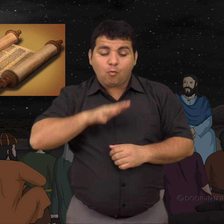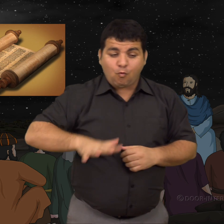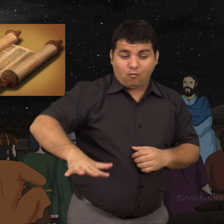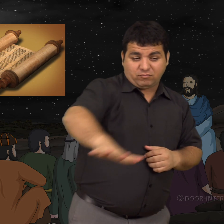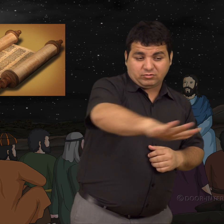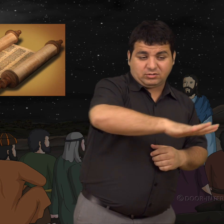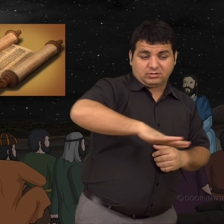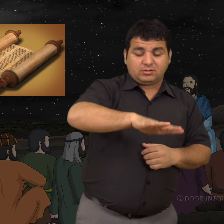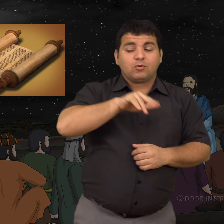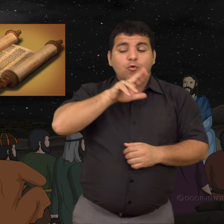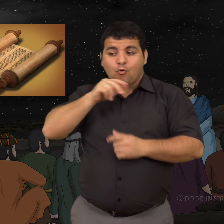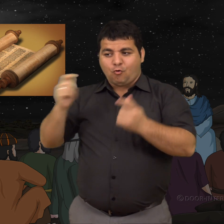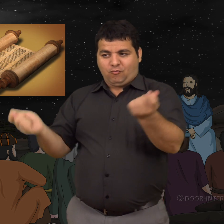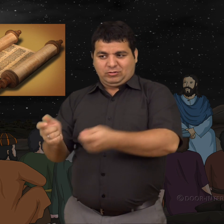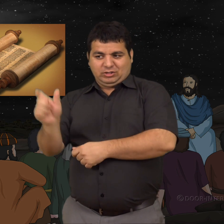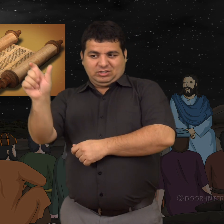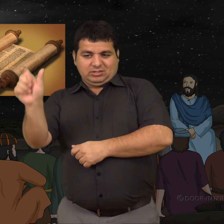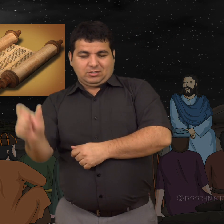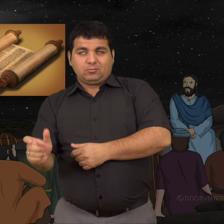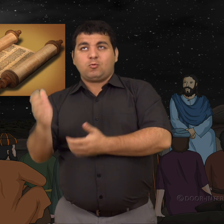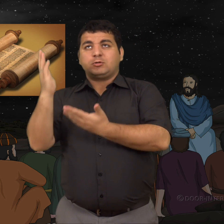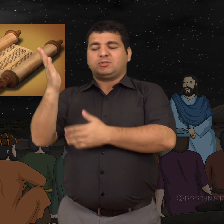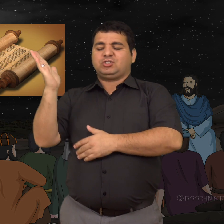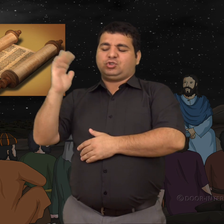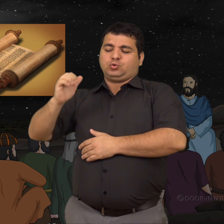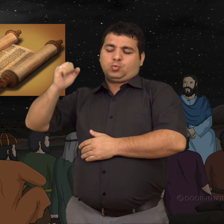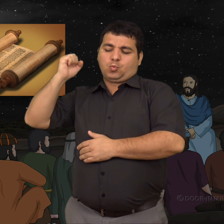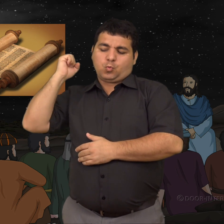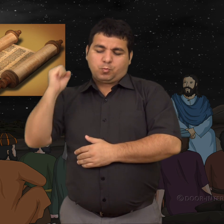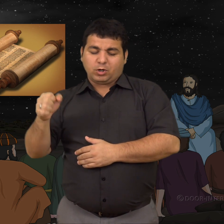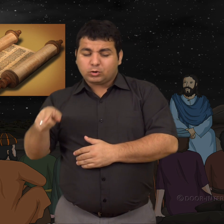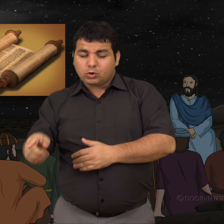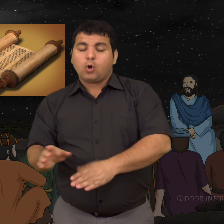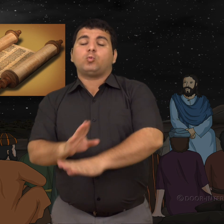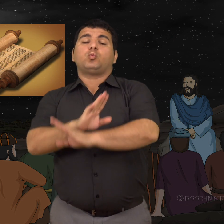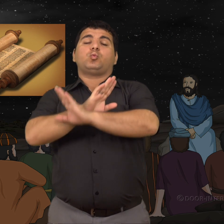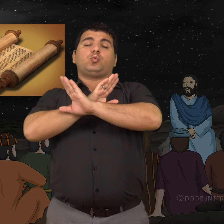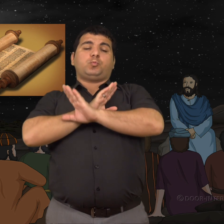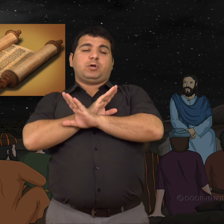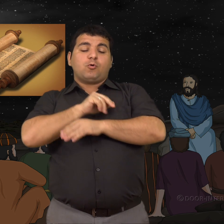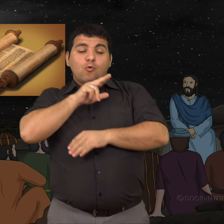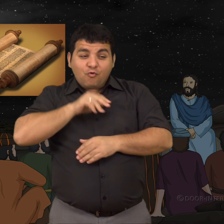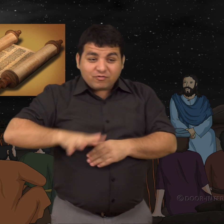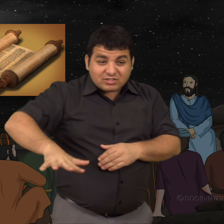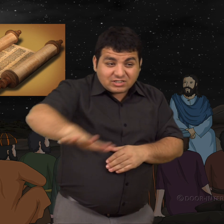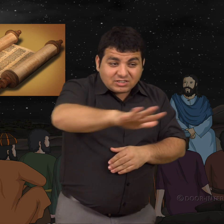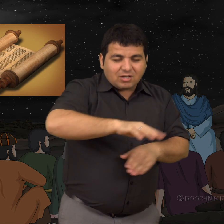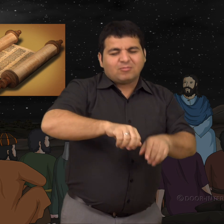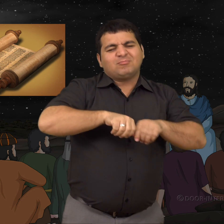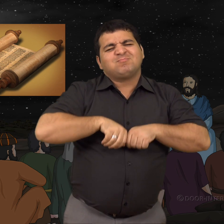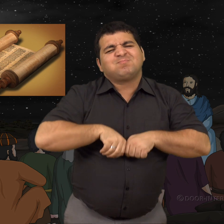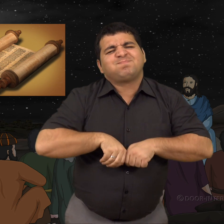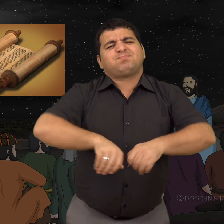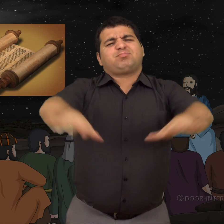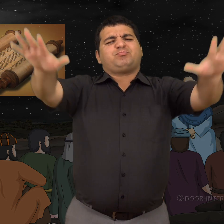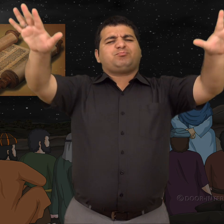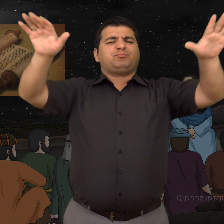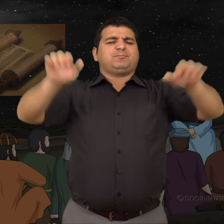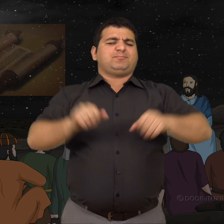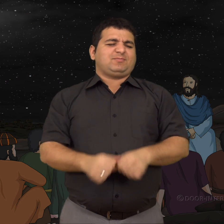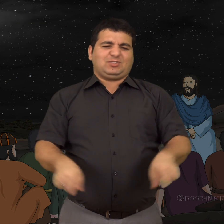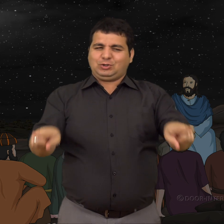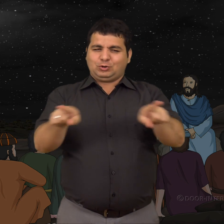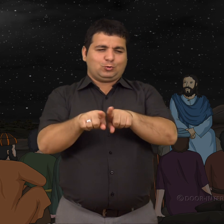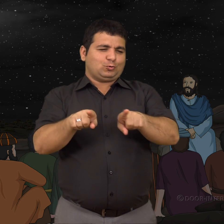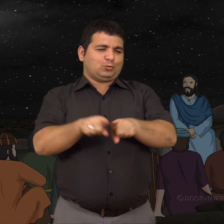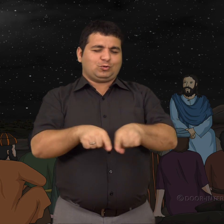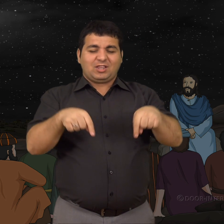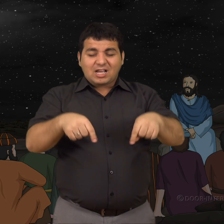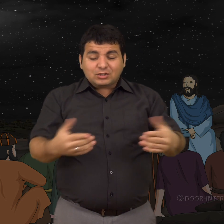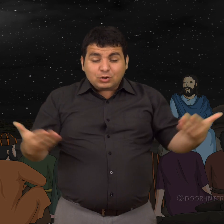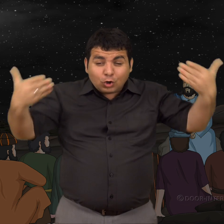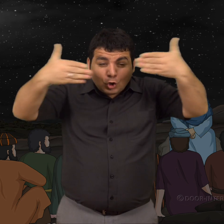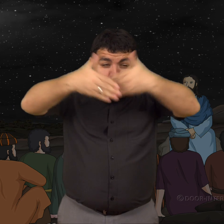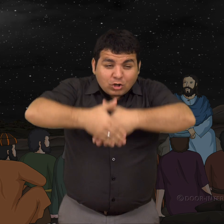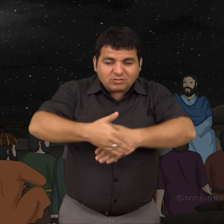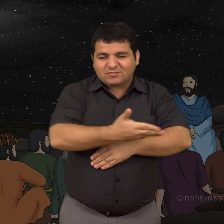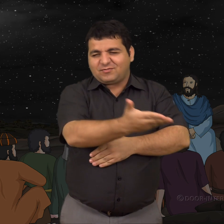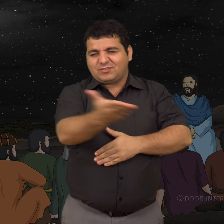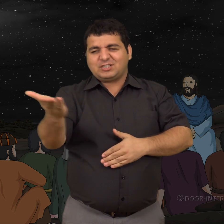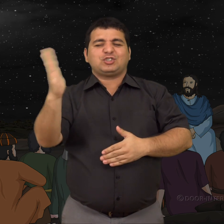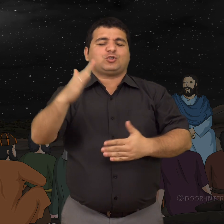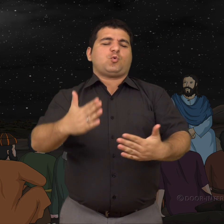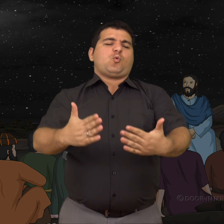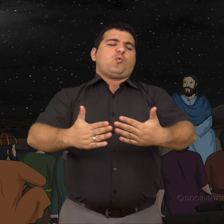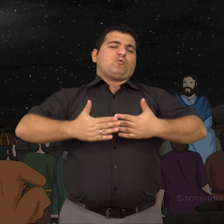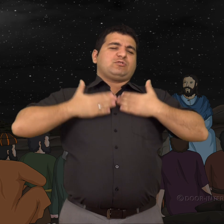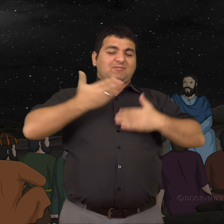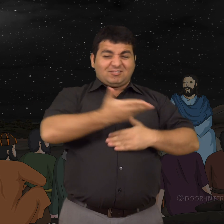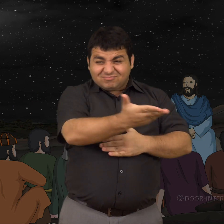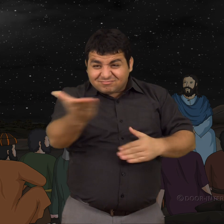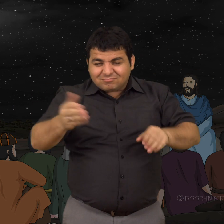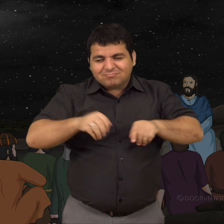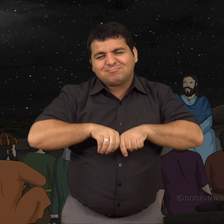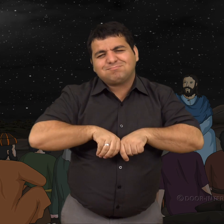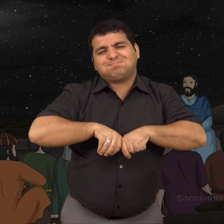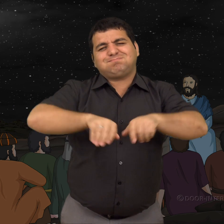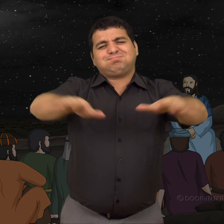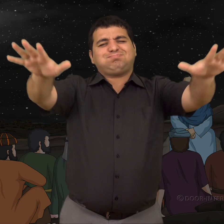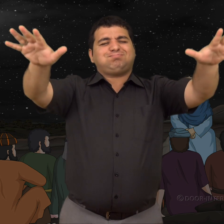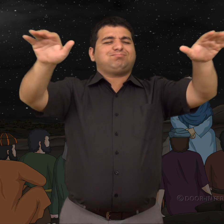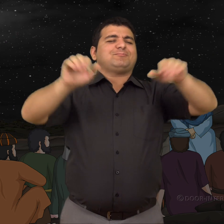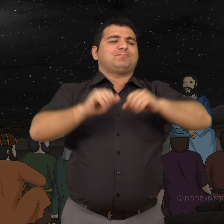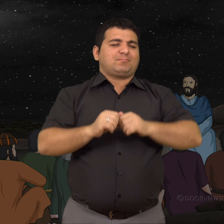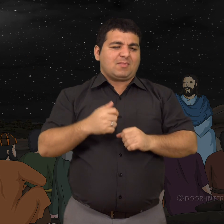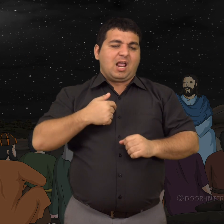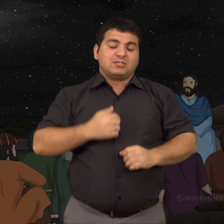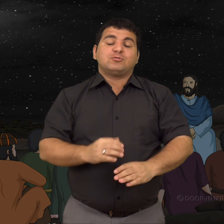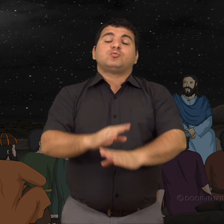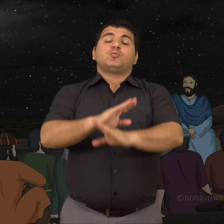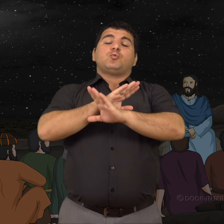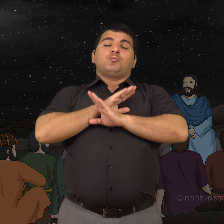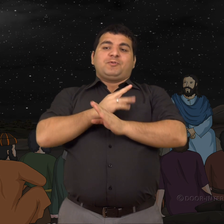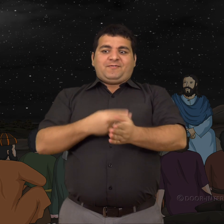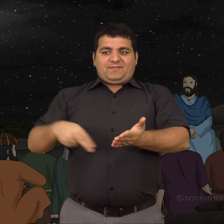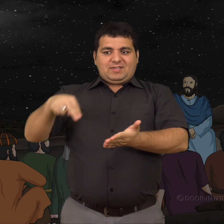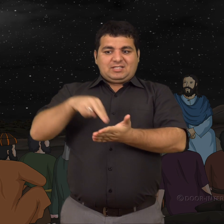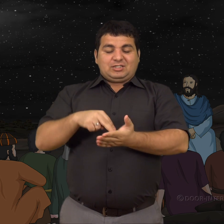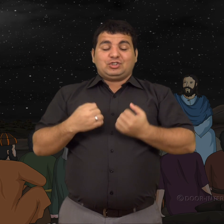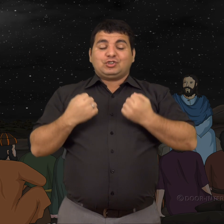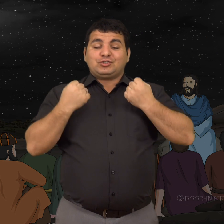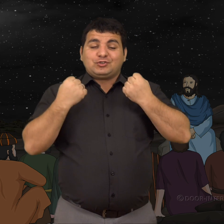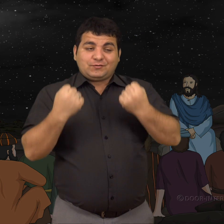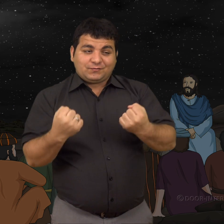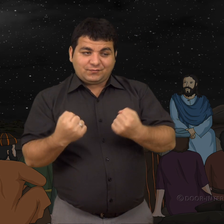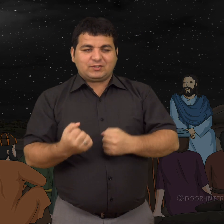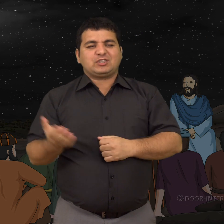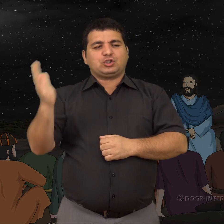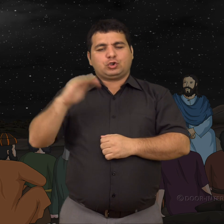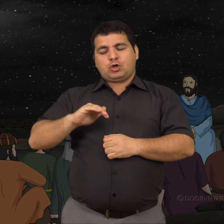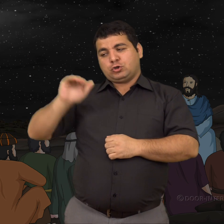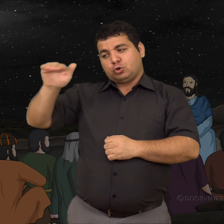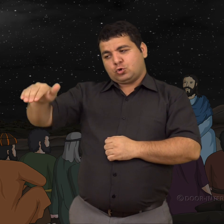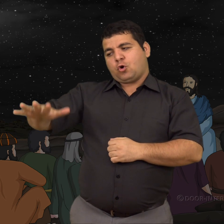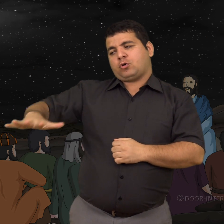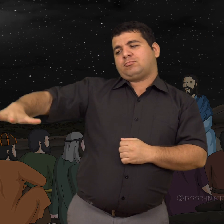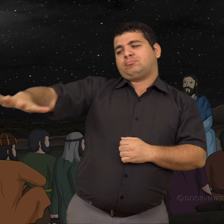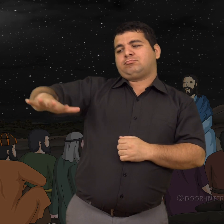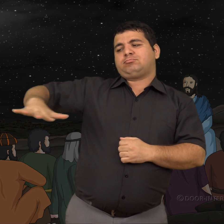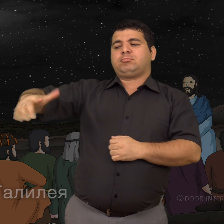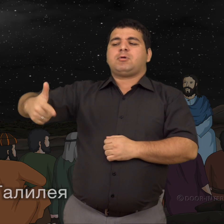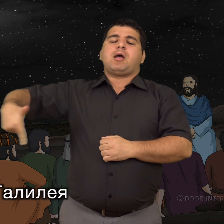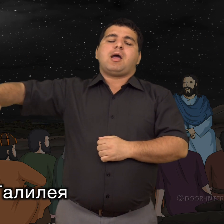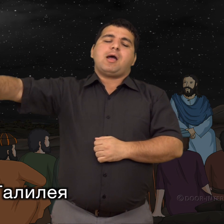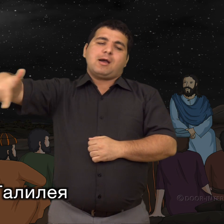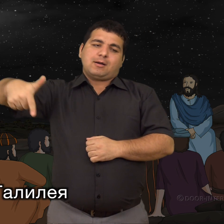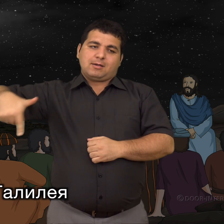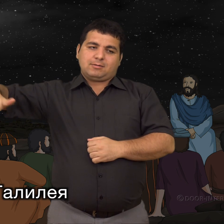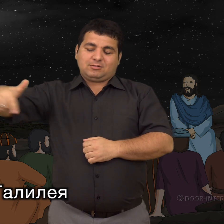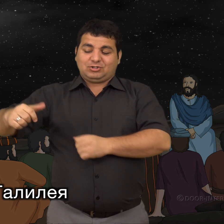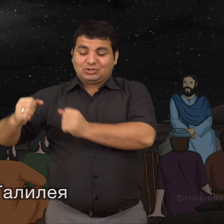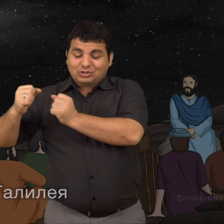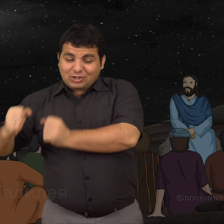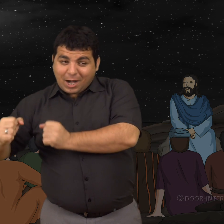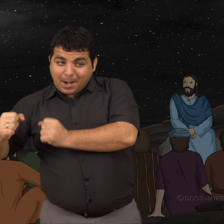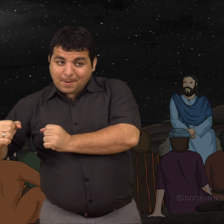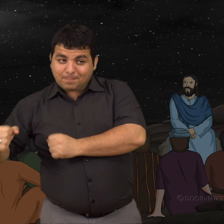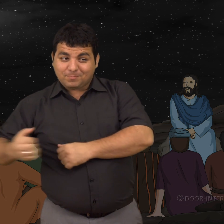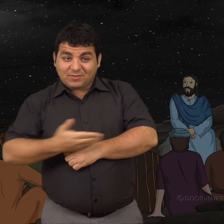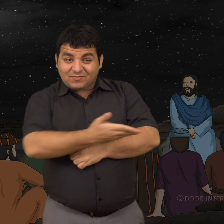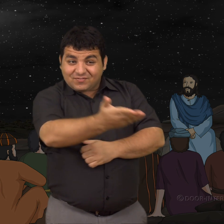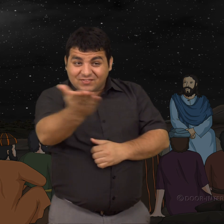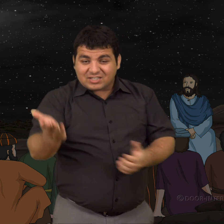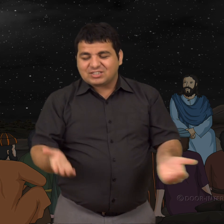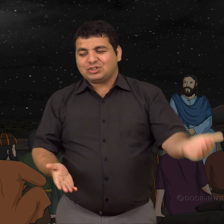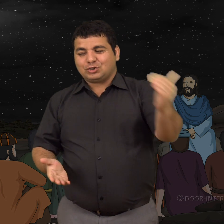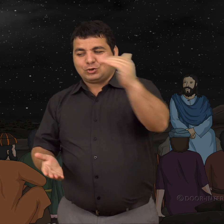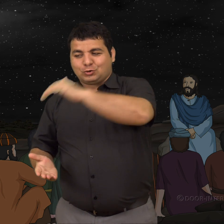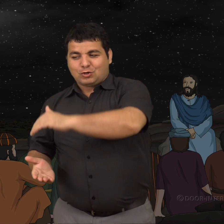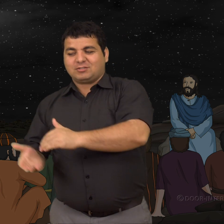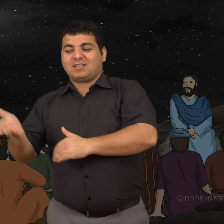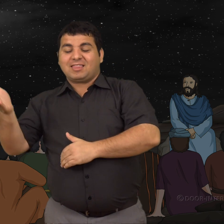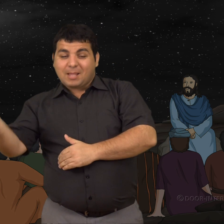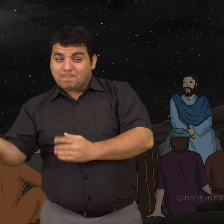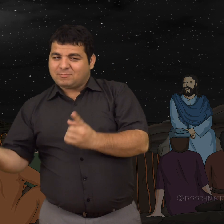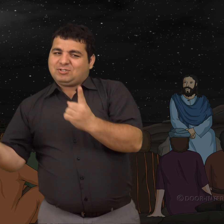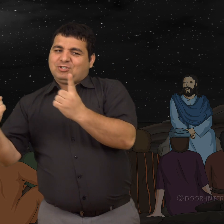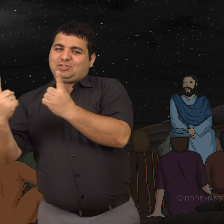For it is written: ‘I will strike the Shepherd, and the sheep of the flock will be scattered.’